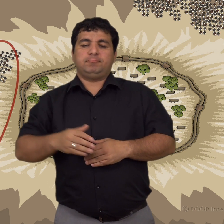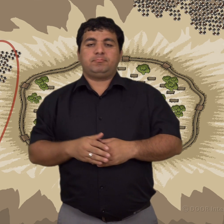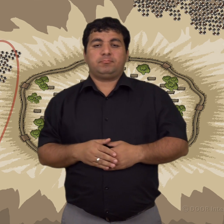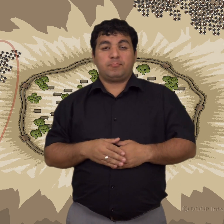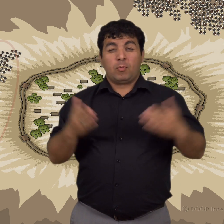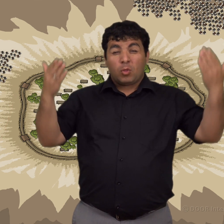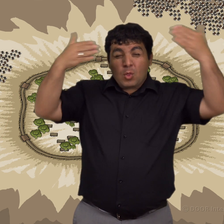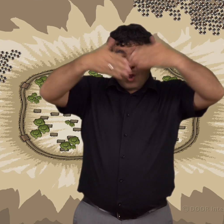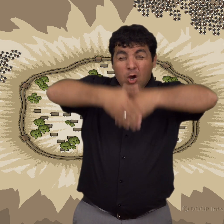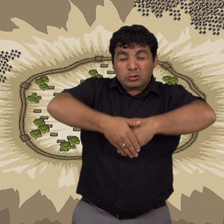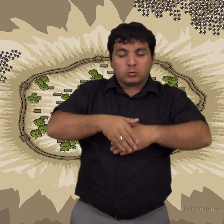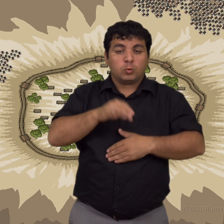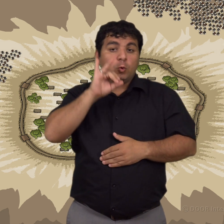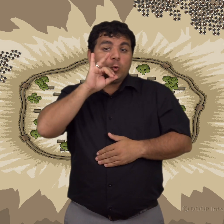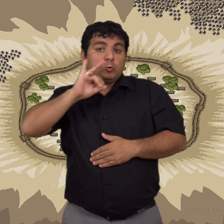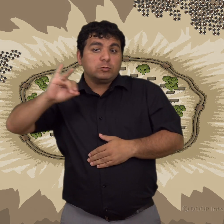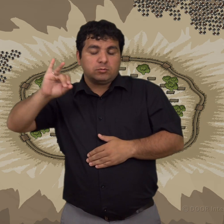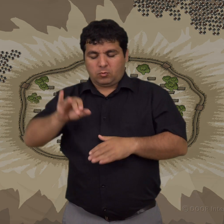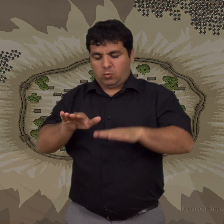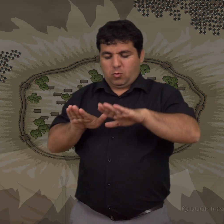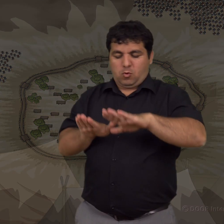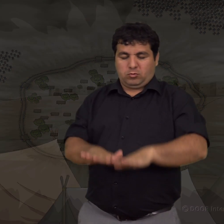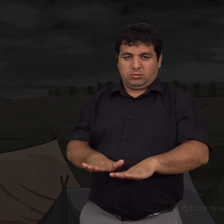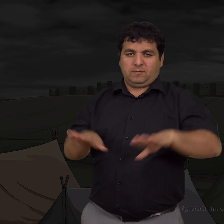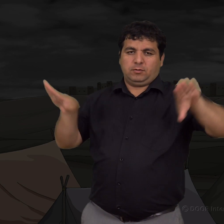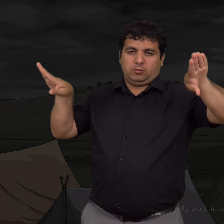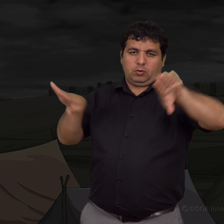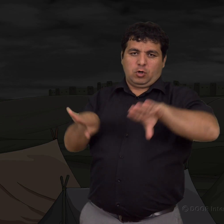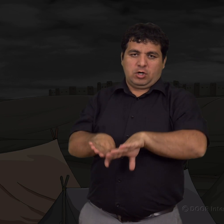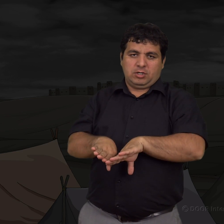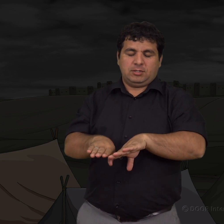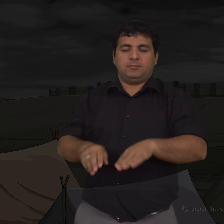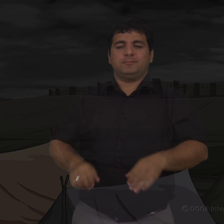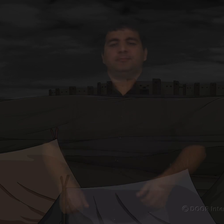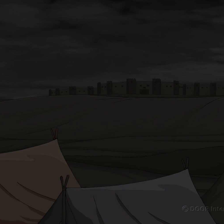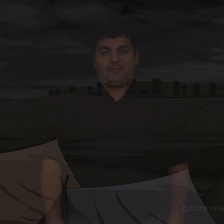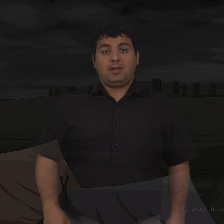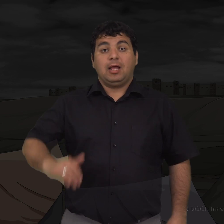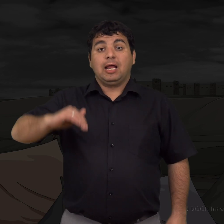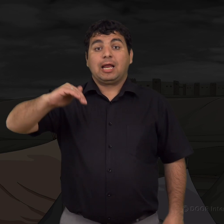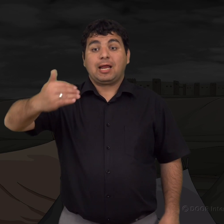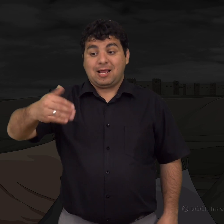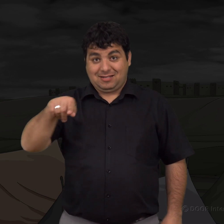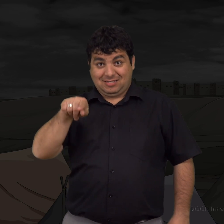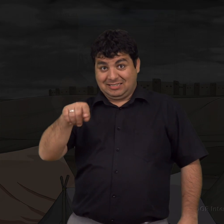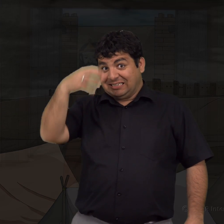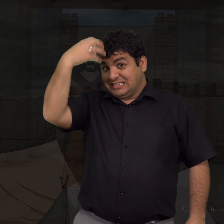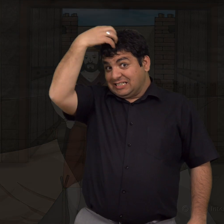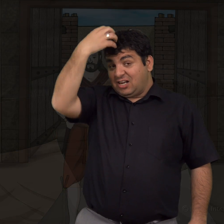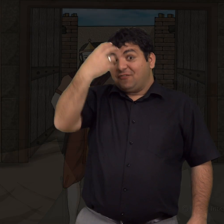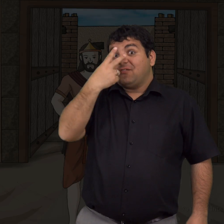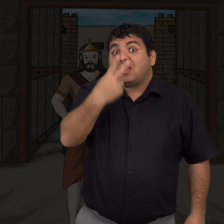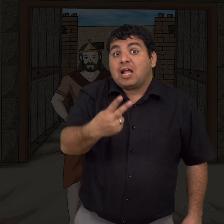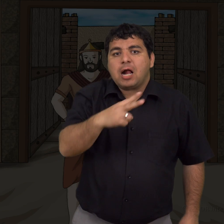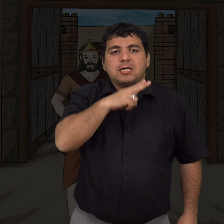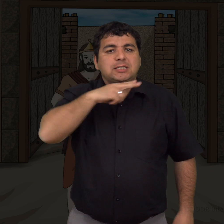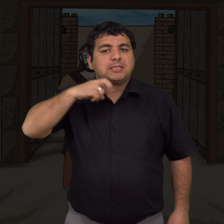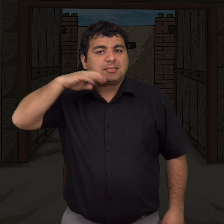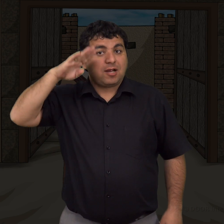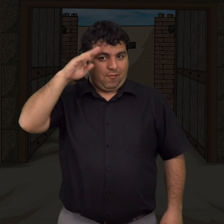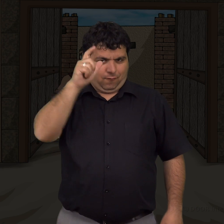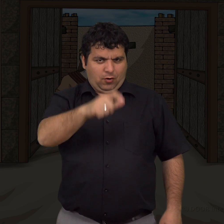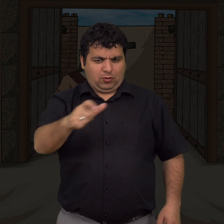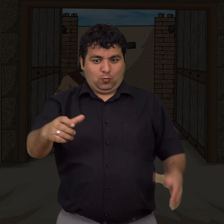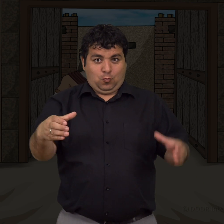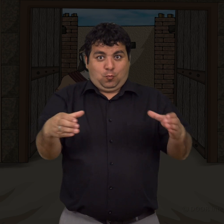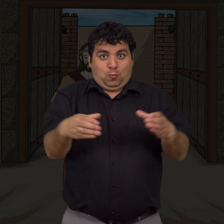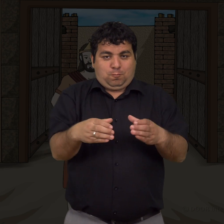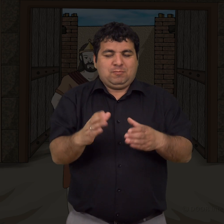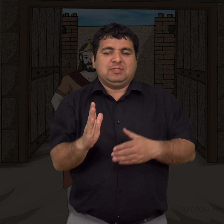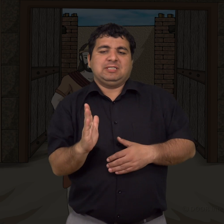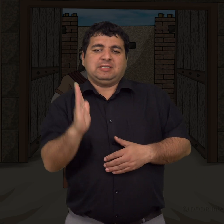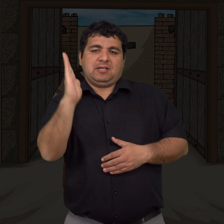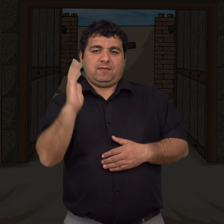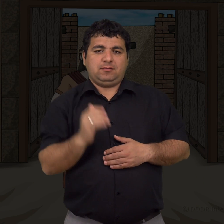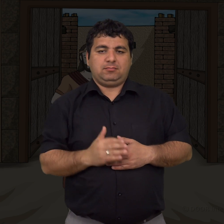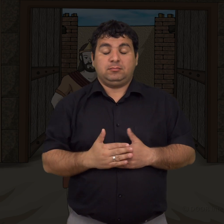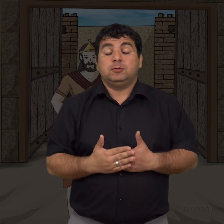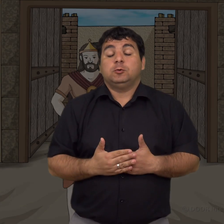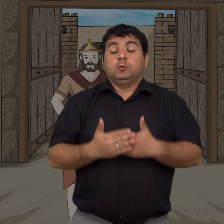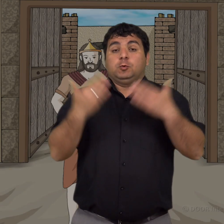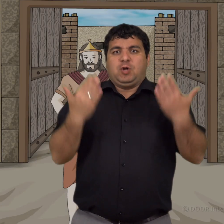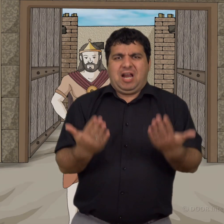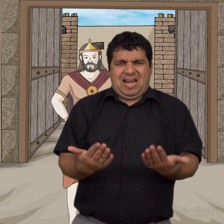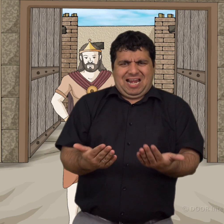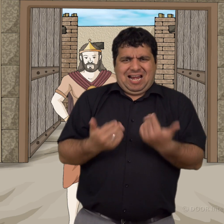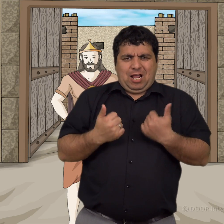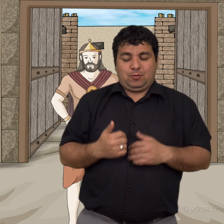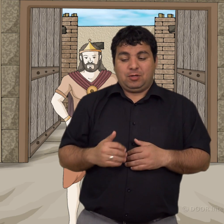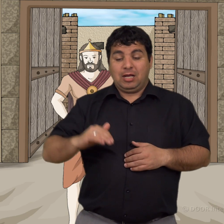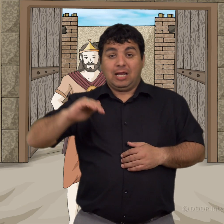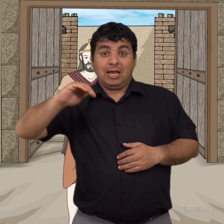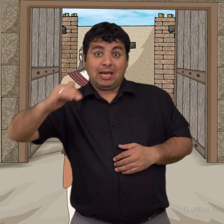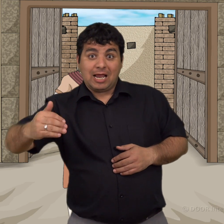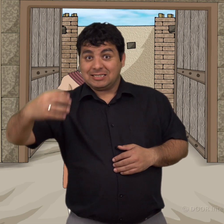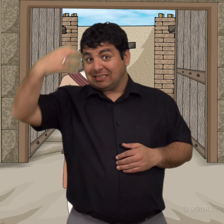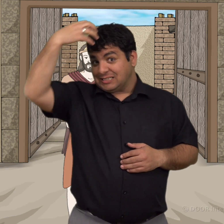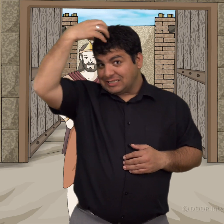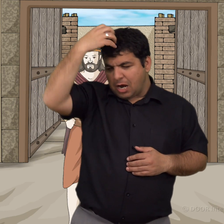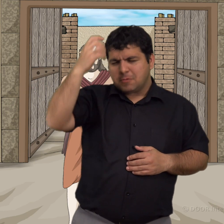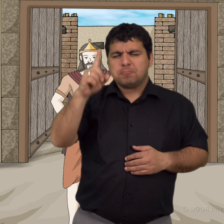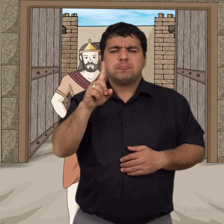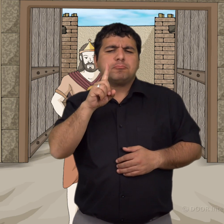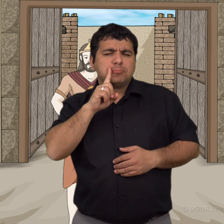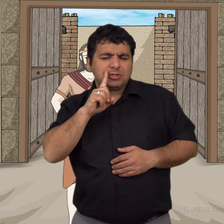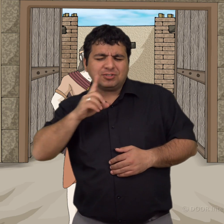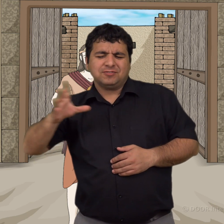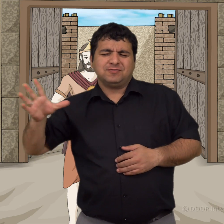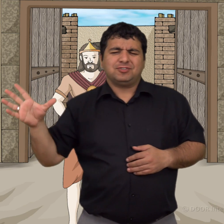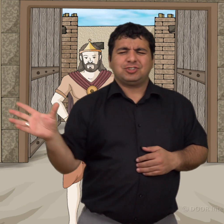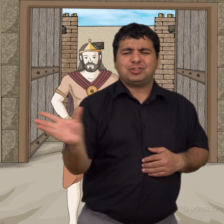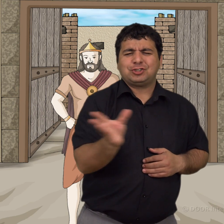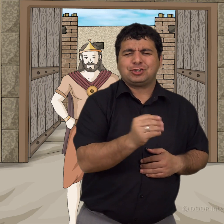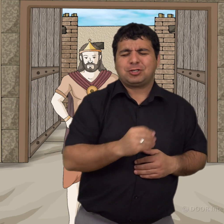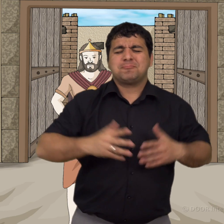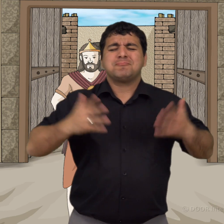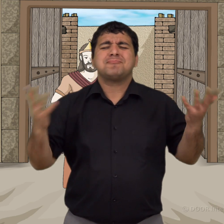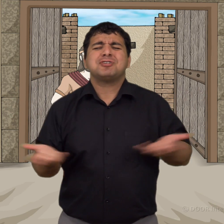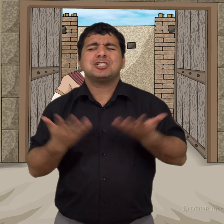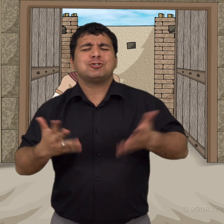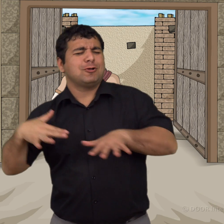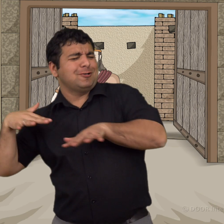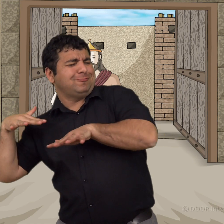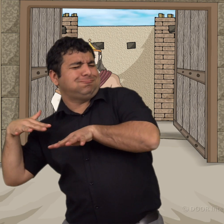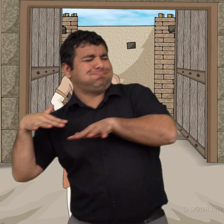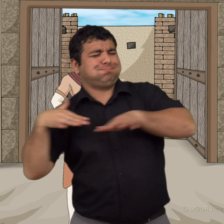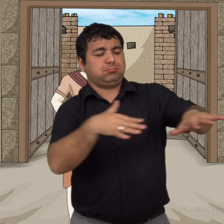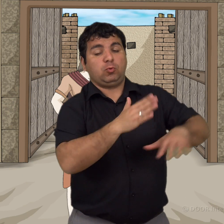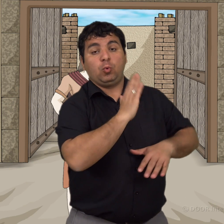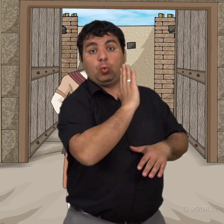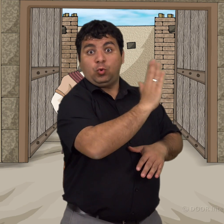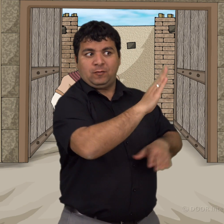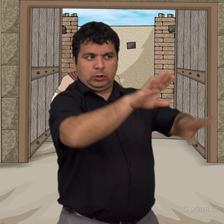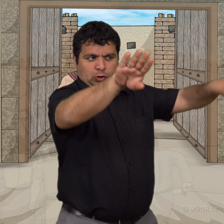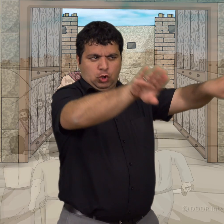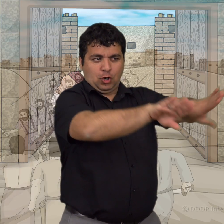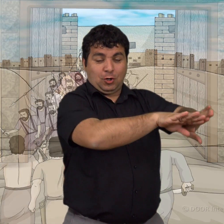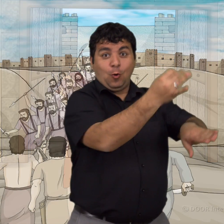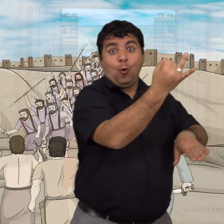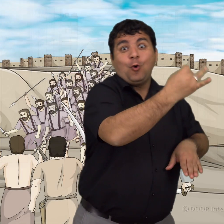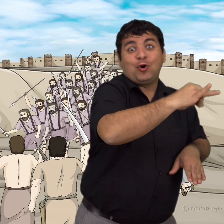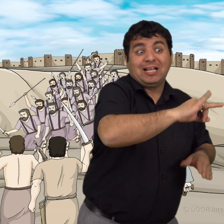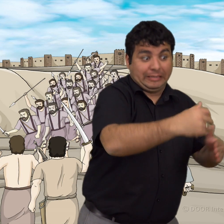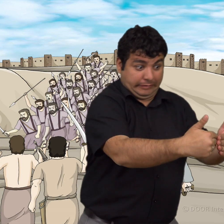And that night Joshua went into the valley. When the king of Ai saw the Israelites, he hurried out early in the morning with the men of the city to engage them in battle at an appointed place overlooking the Arabah. But he did not know that an ambush had been set up against him behind the city.